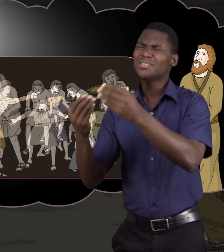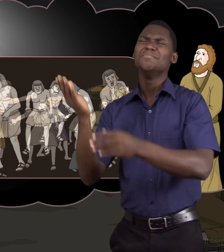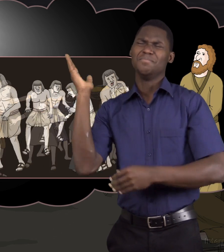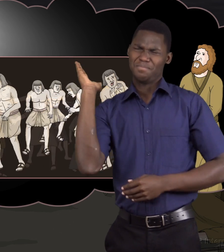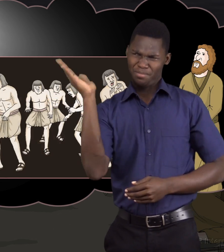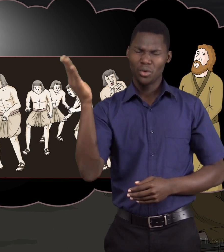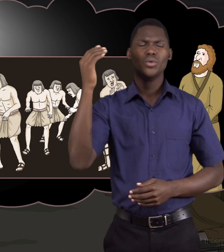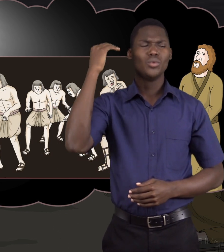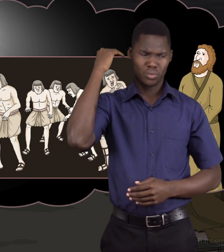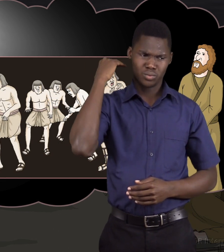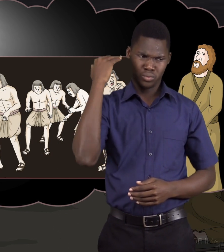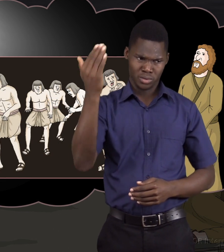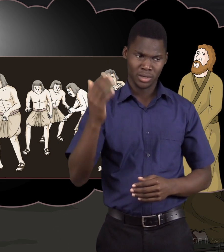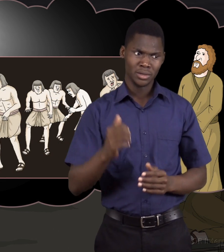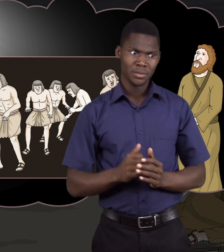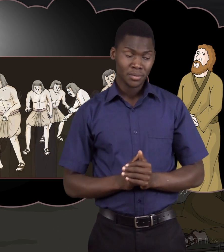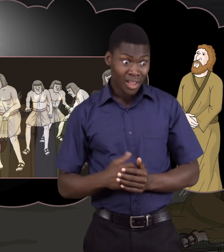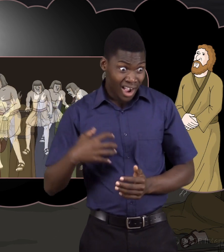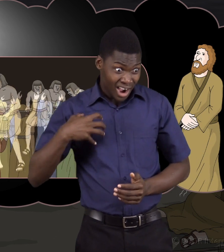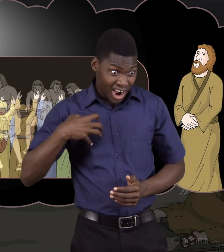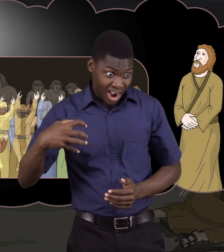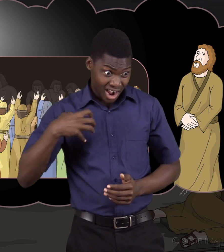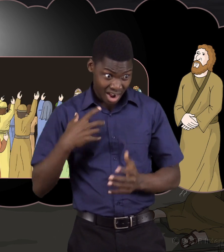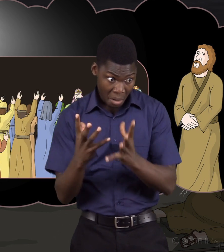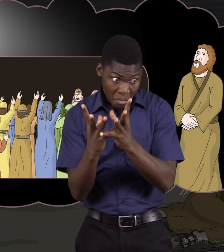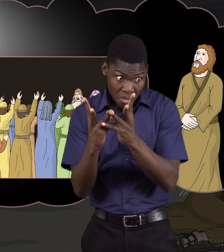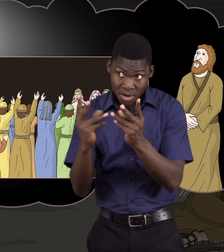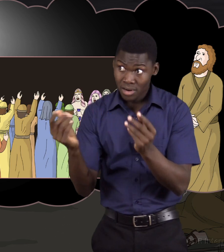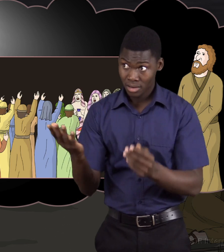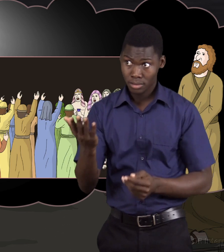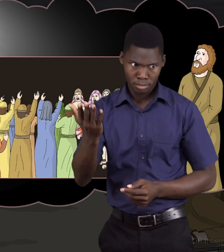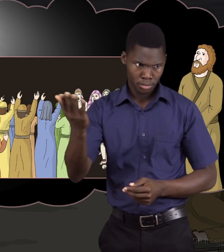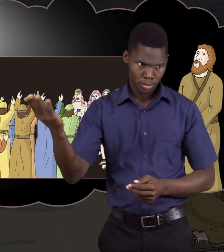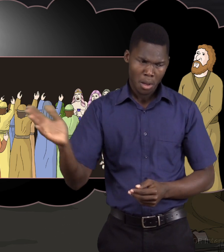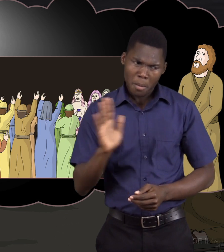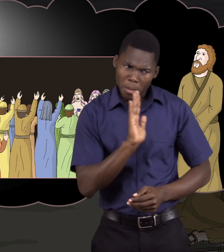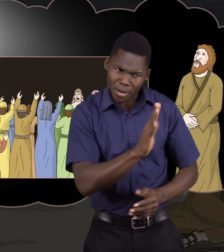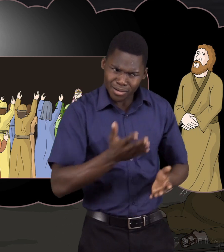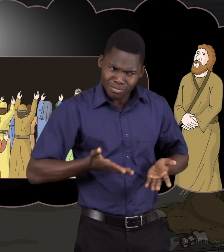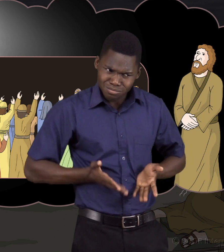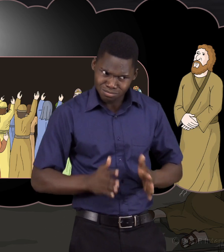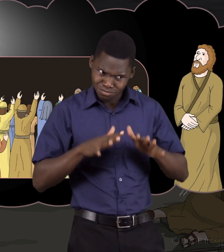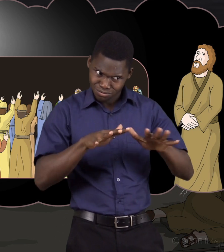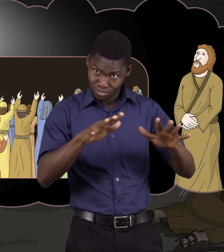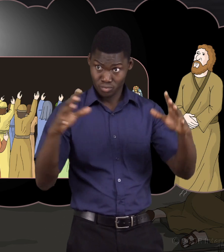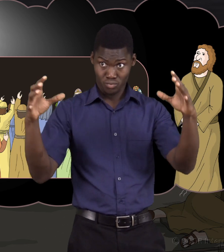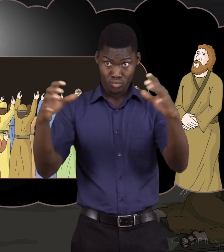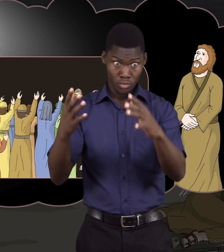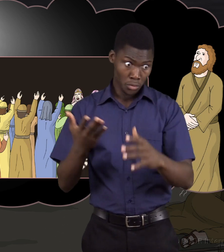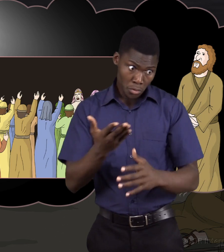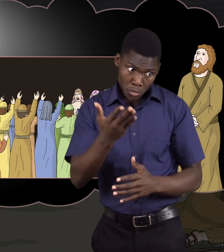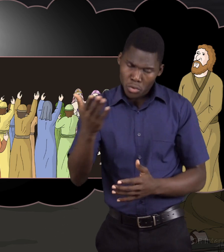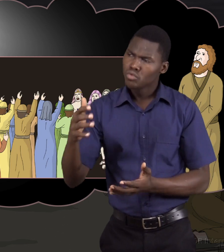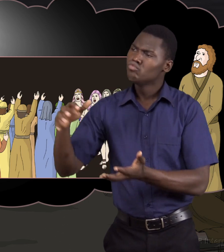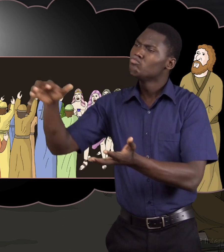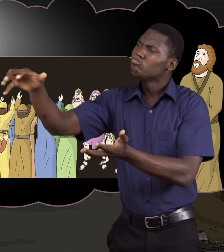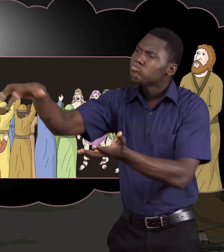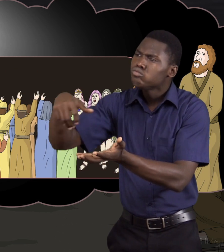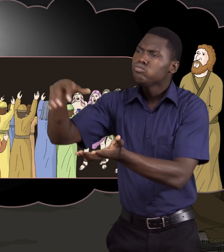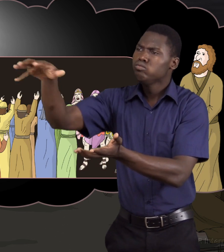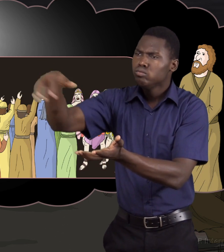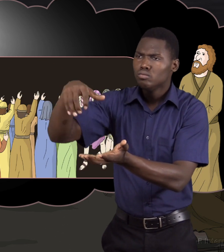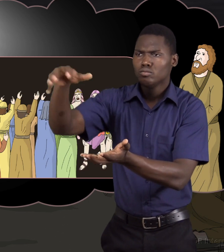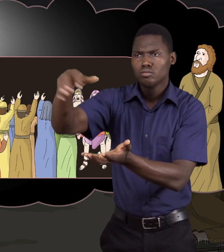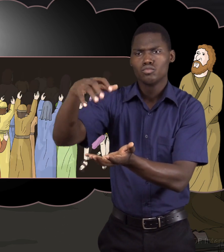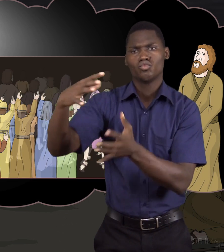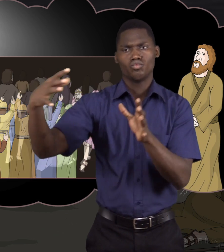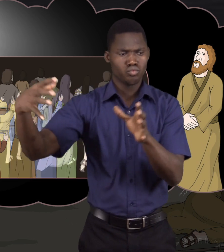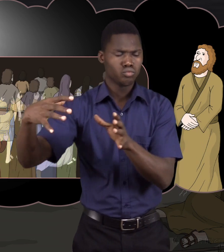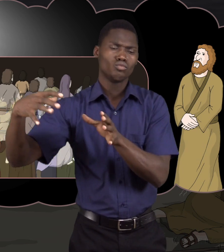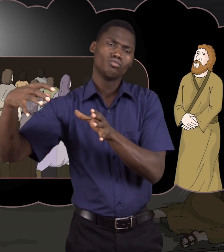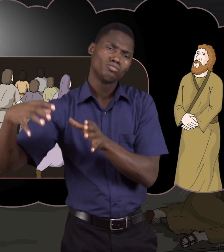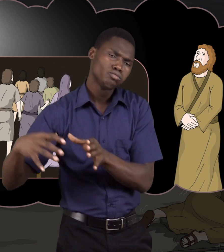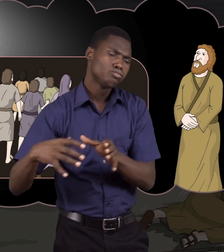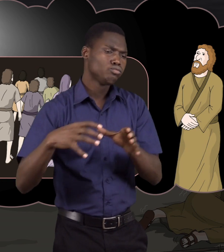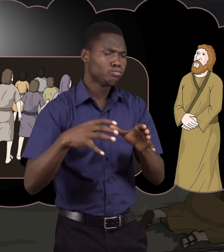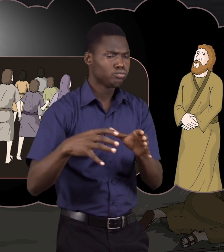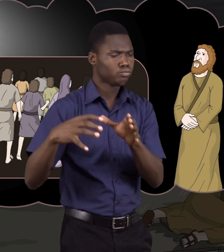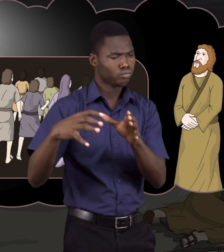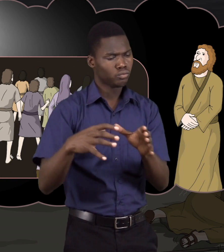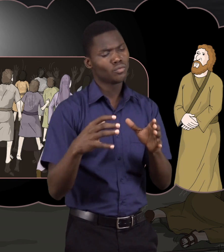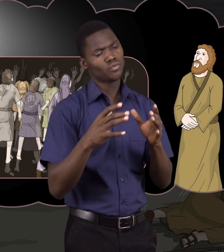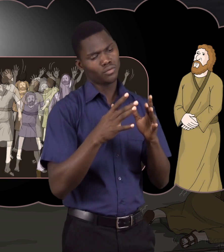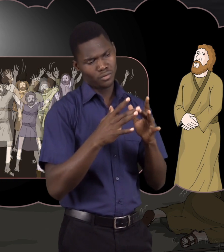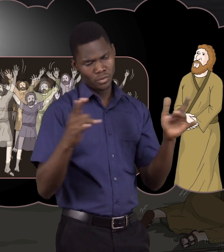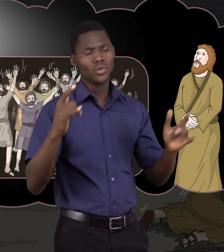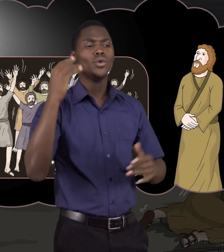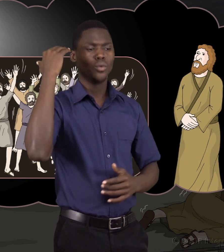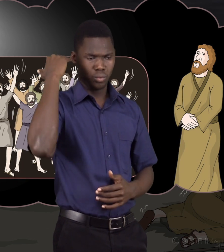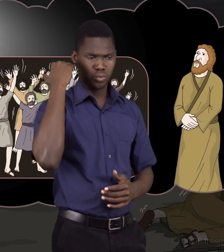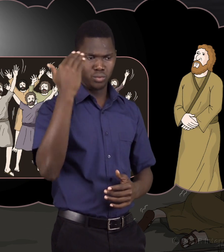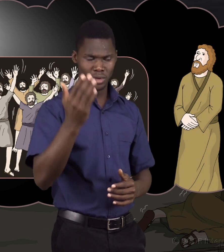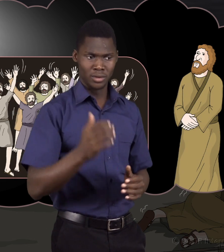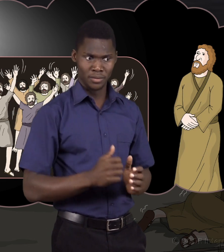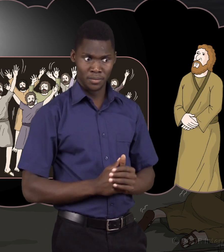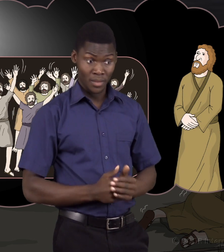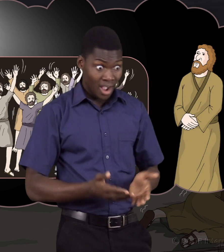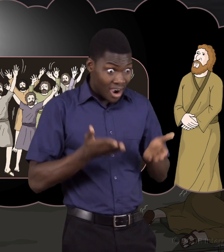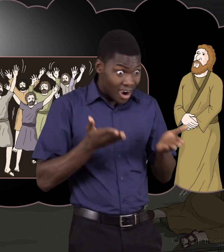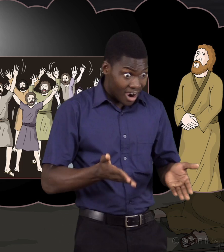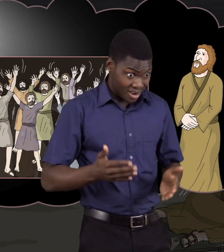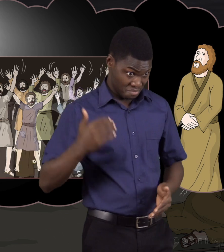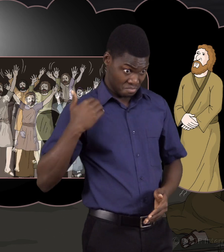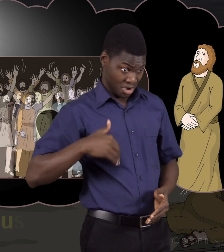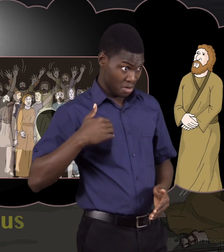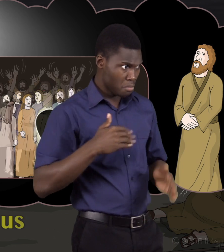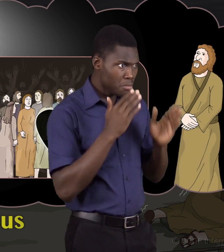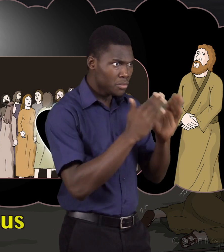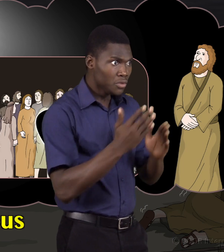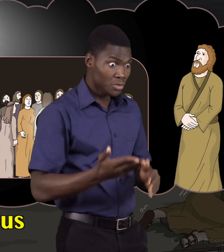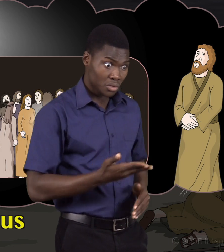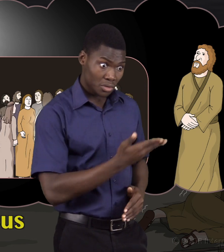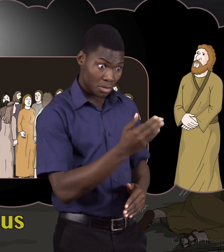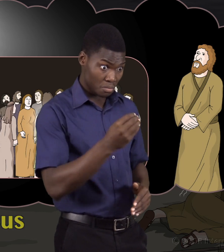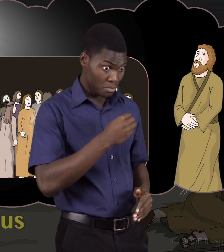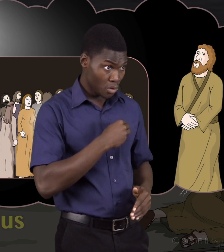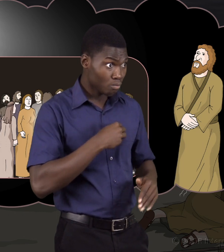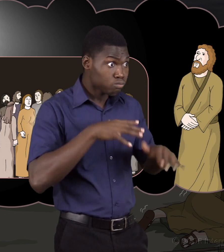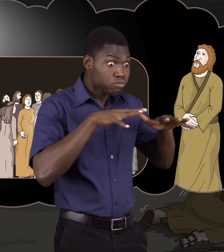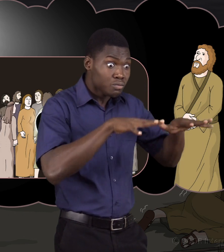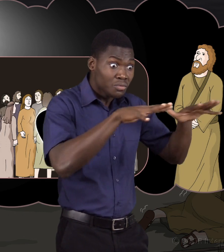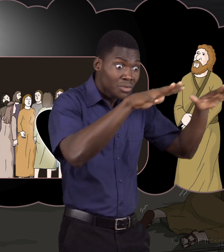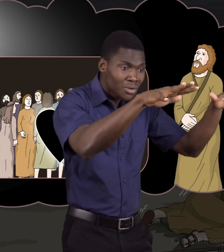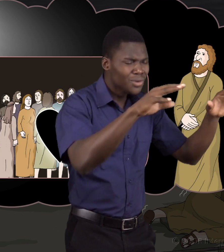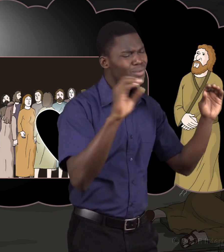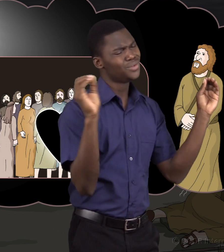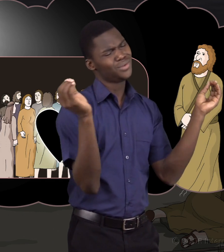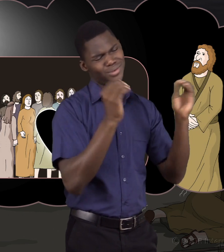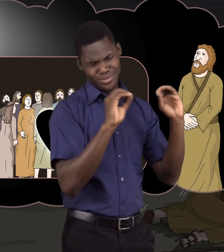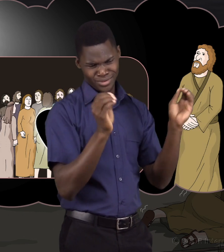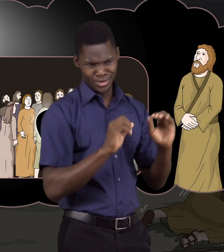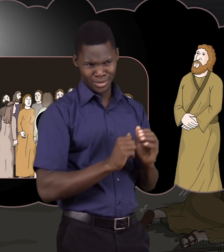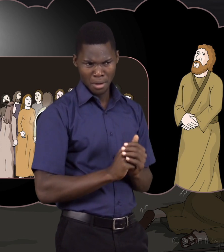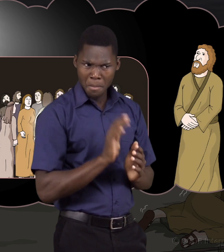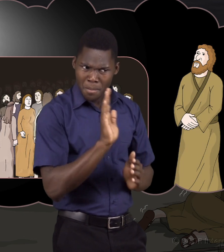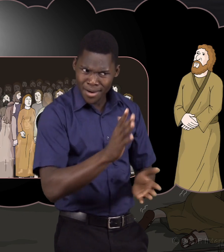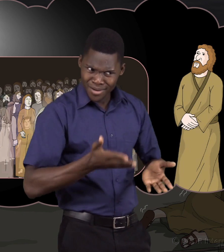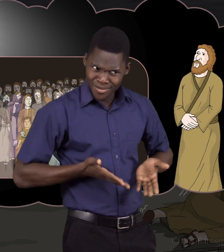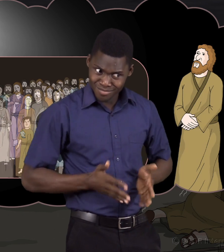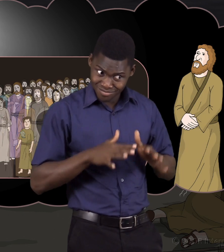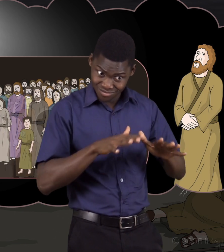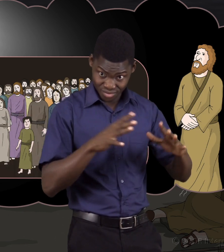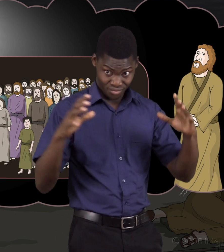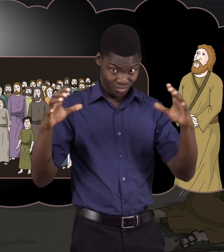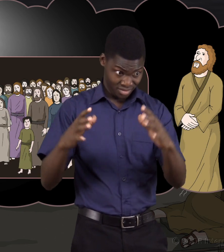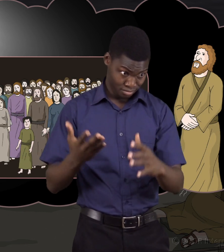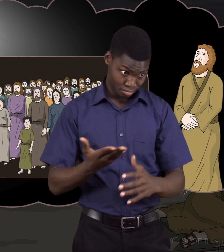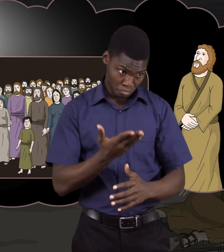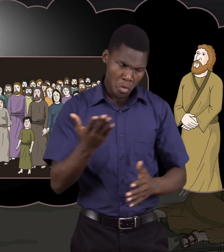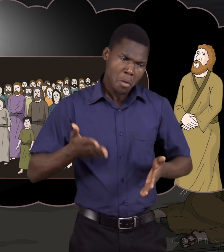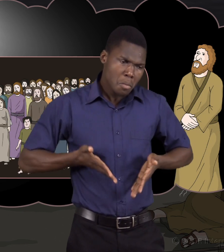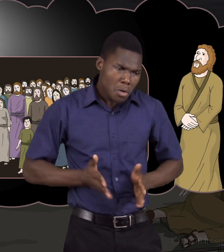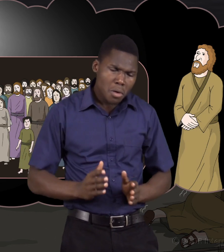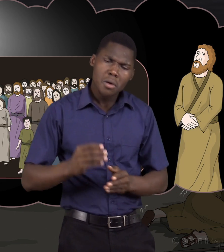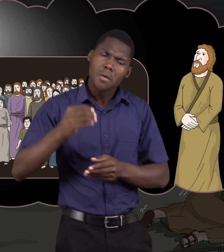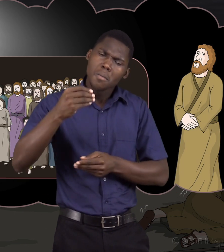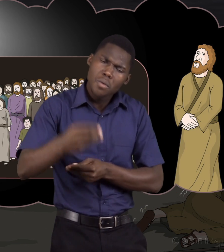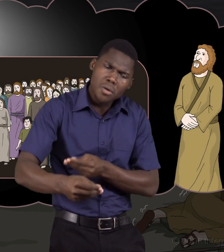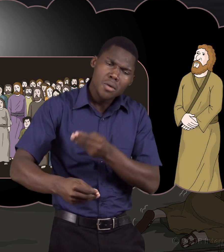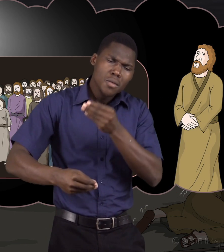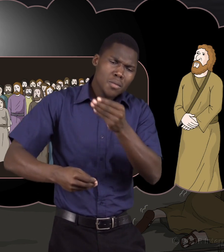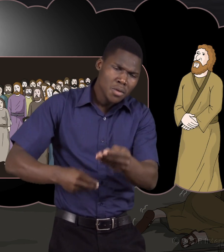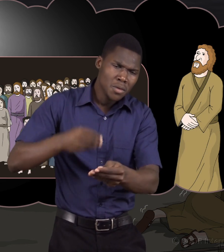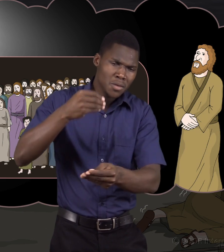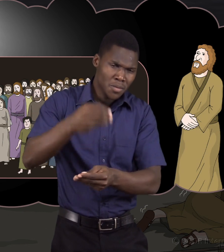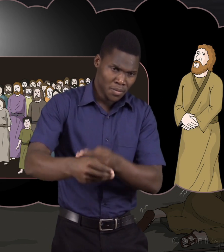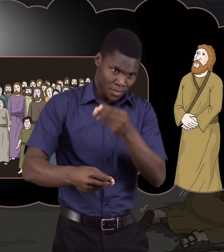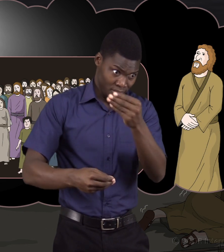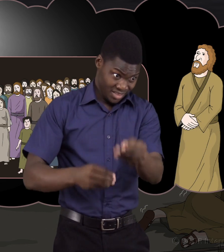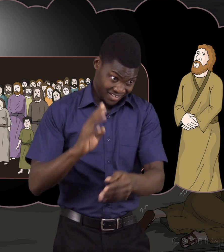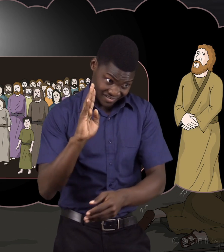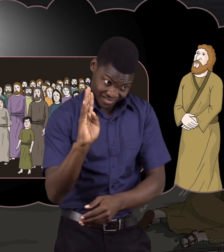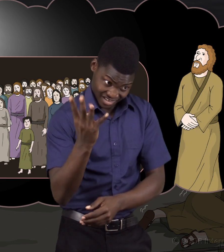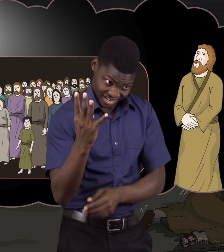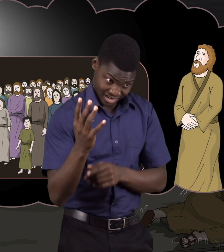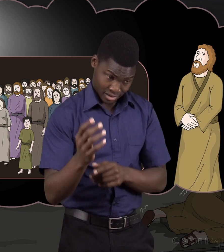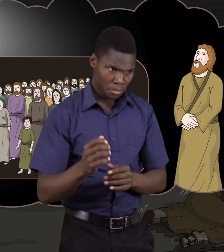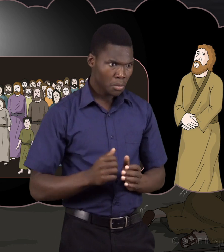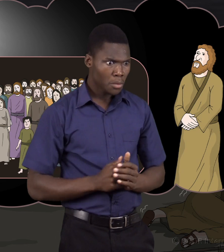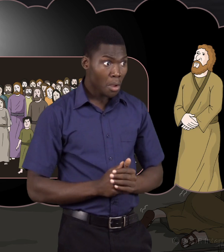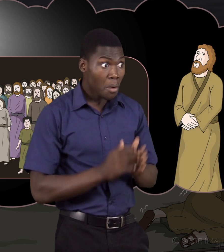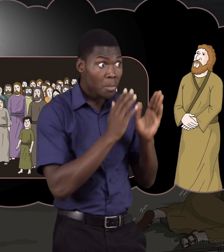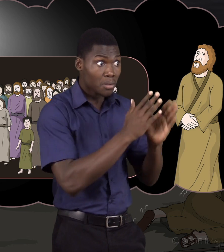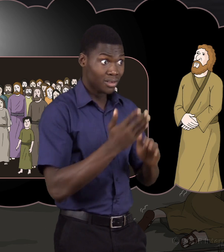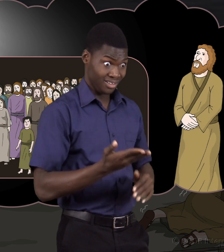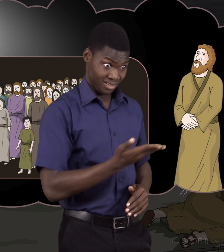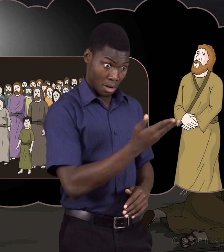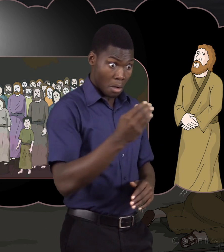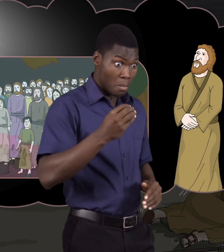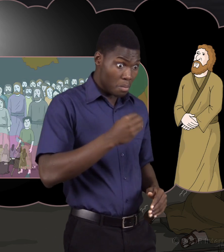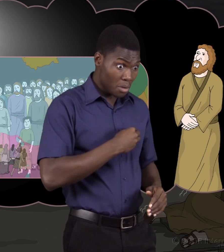But I will judge the nation they serve as slaves, and afterward they will depart with many possessions.